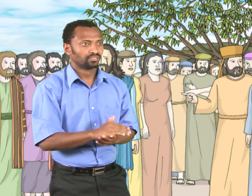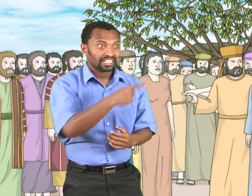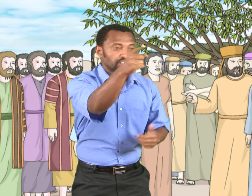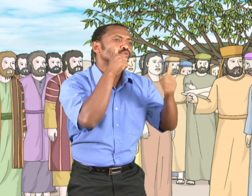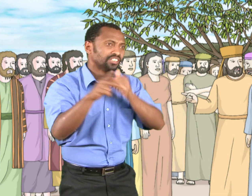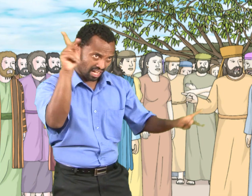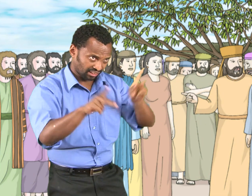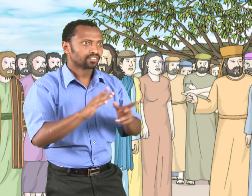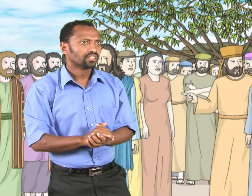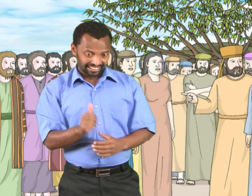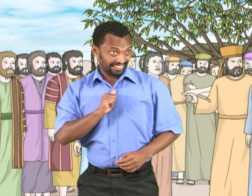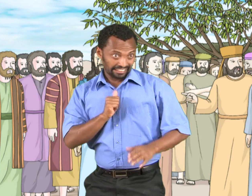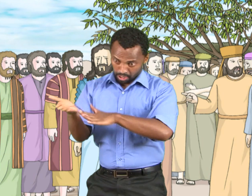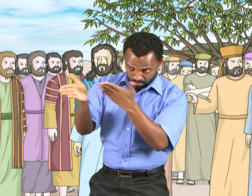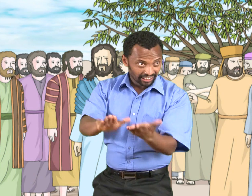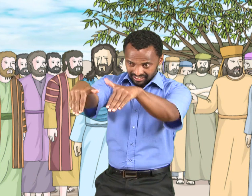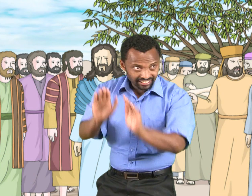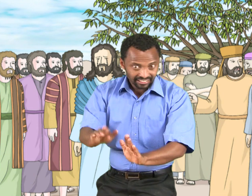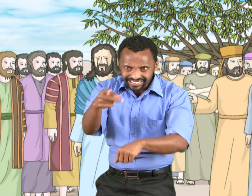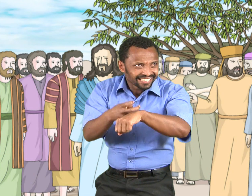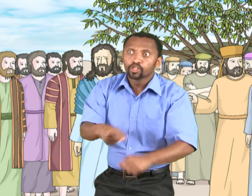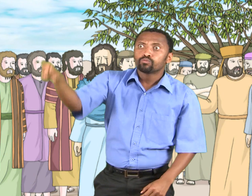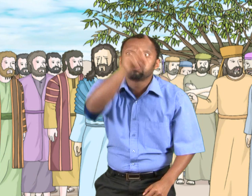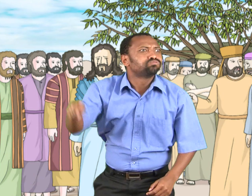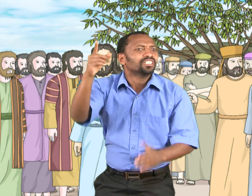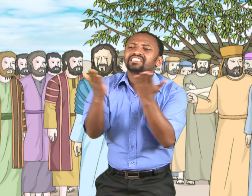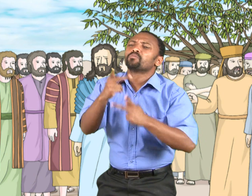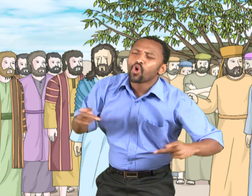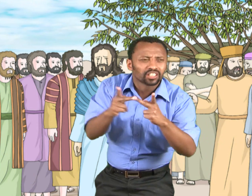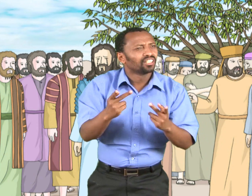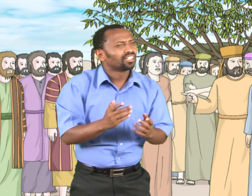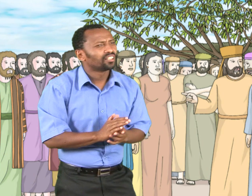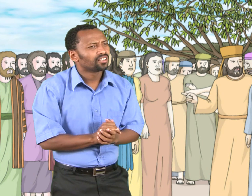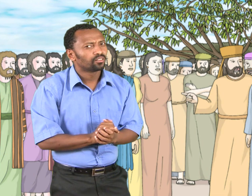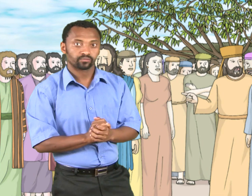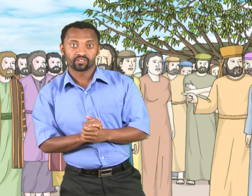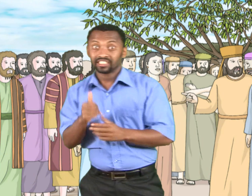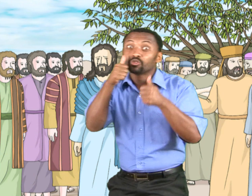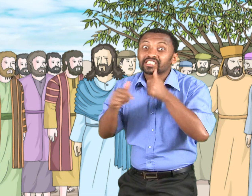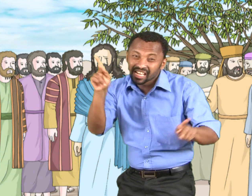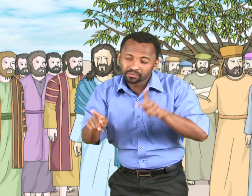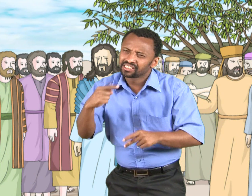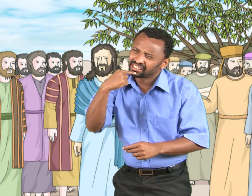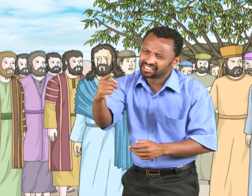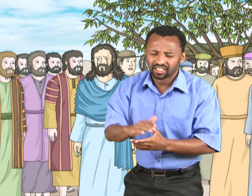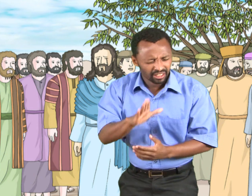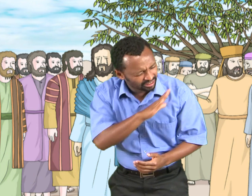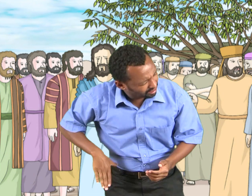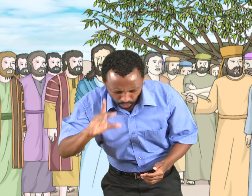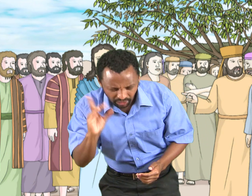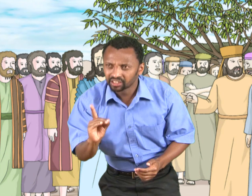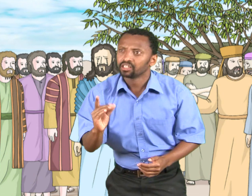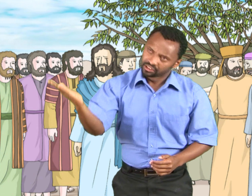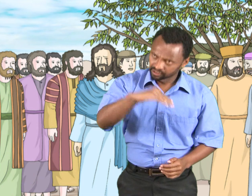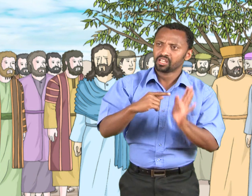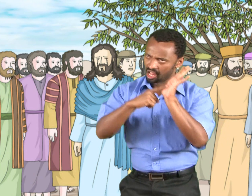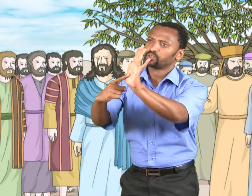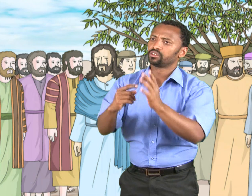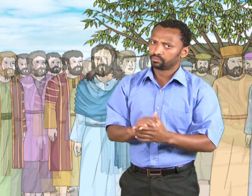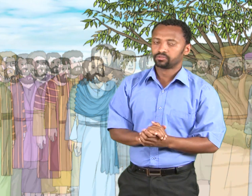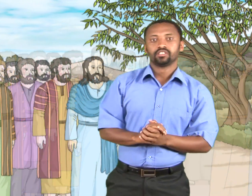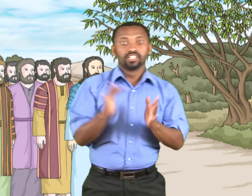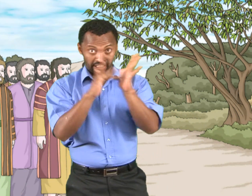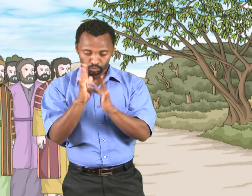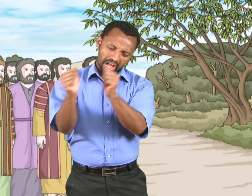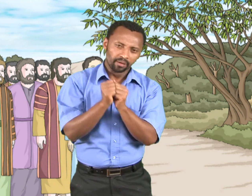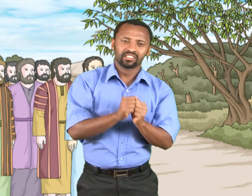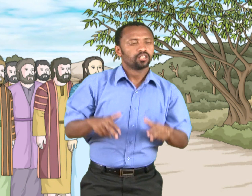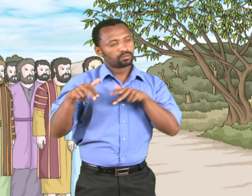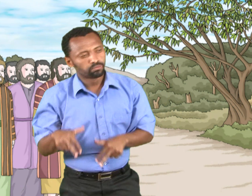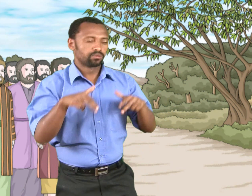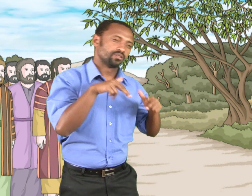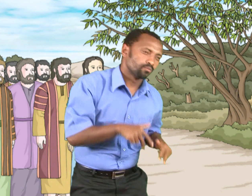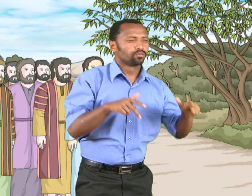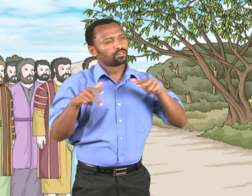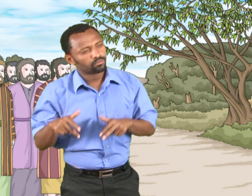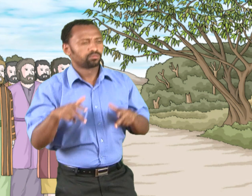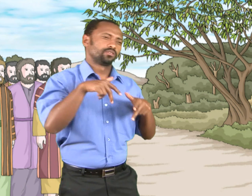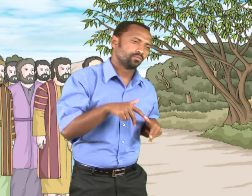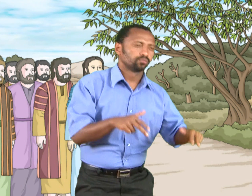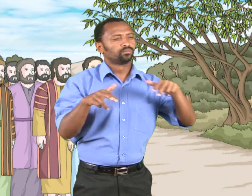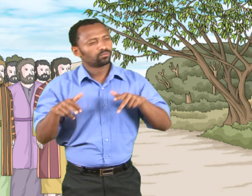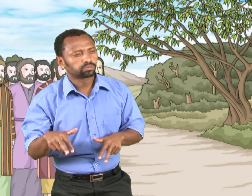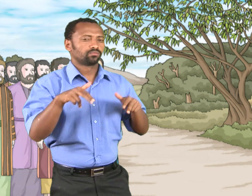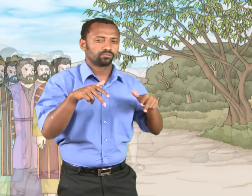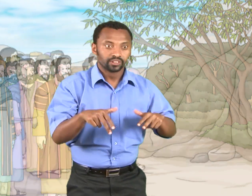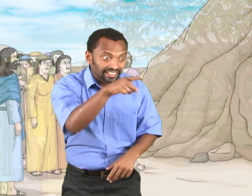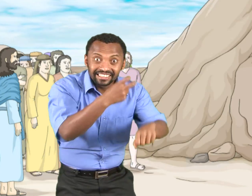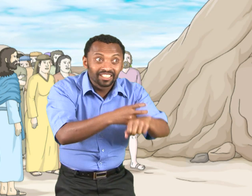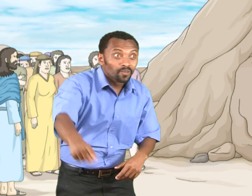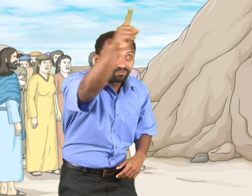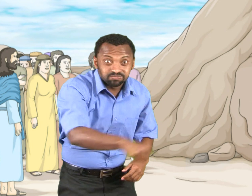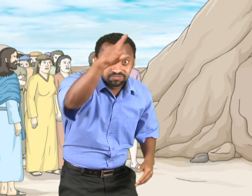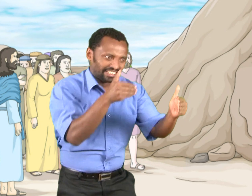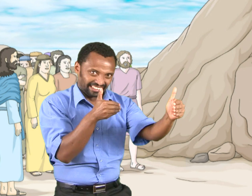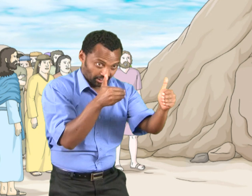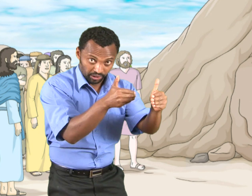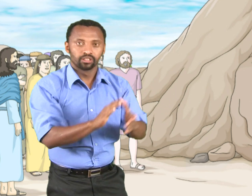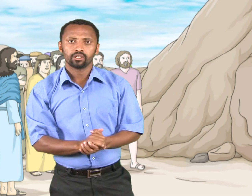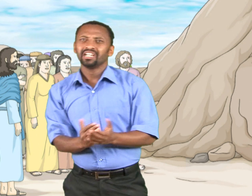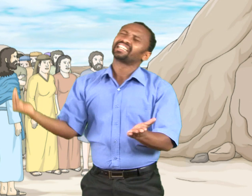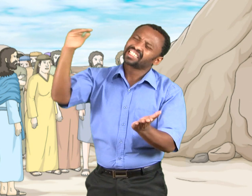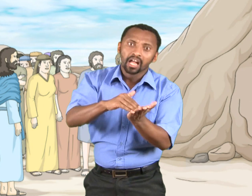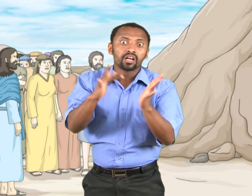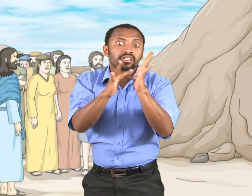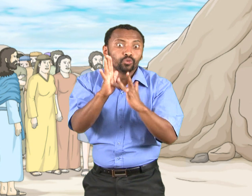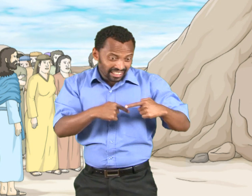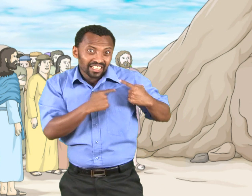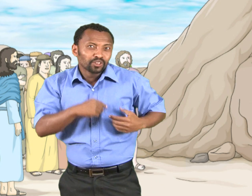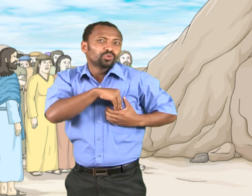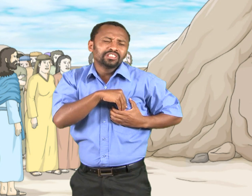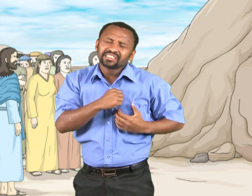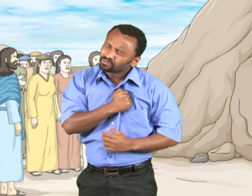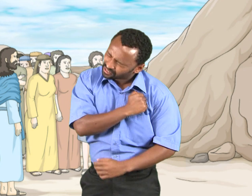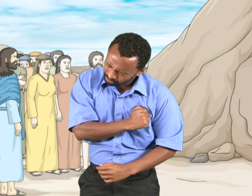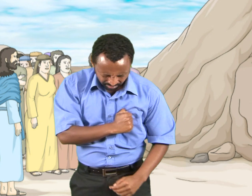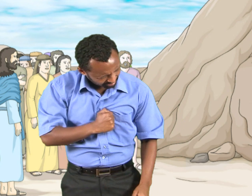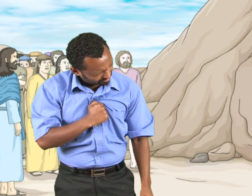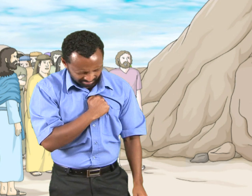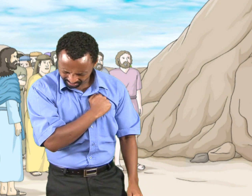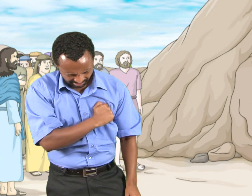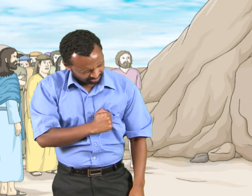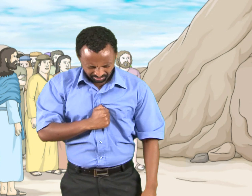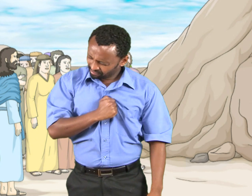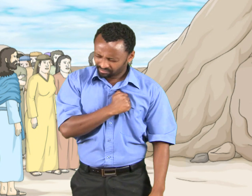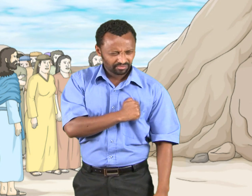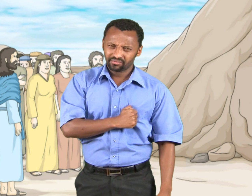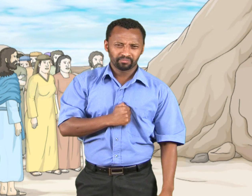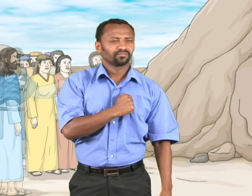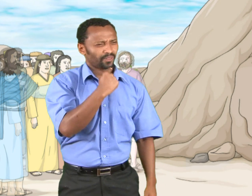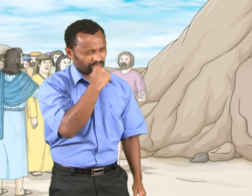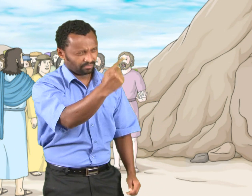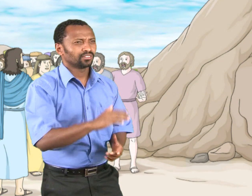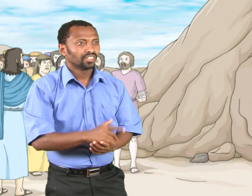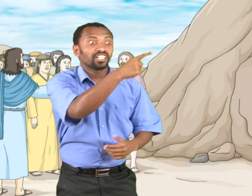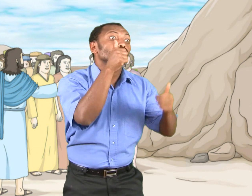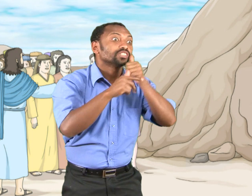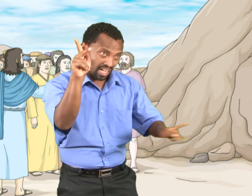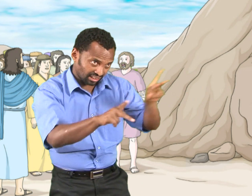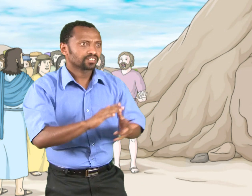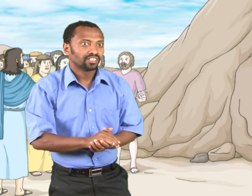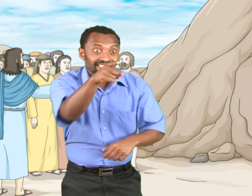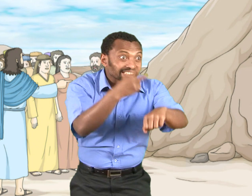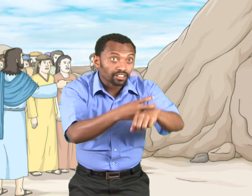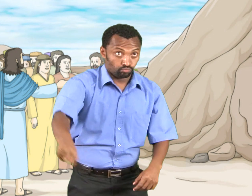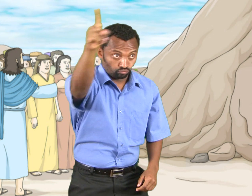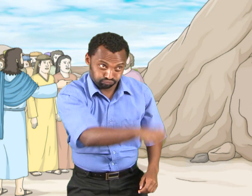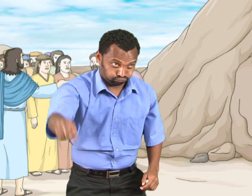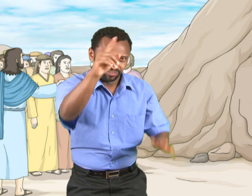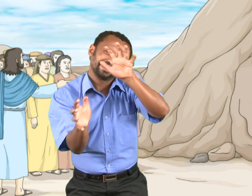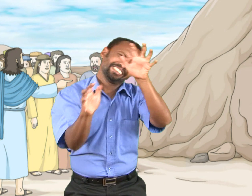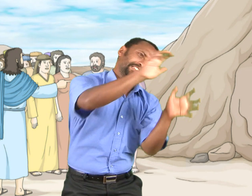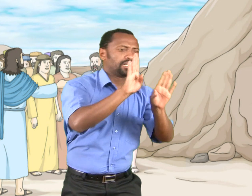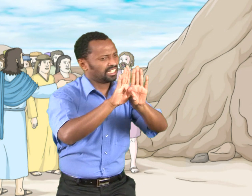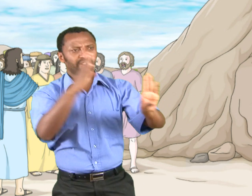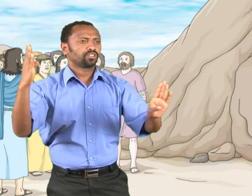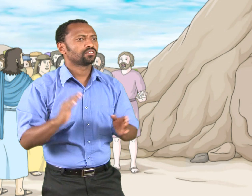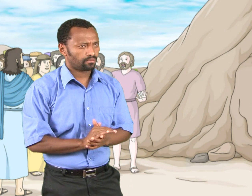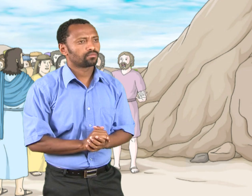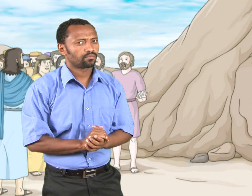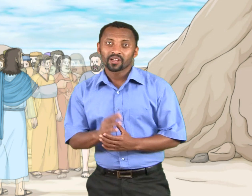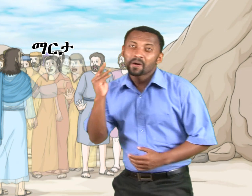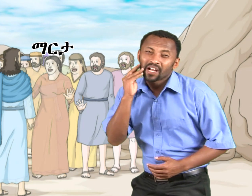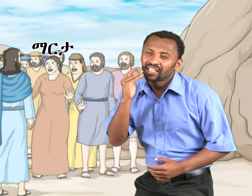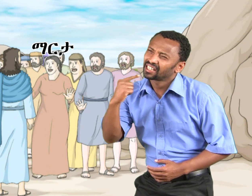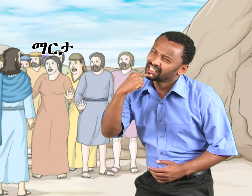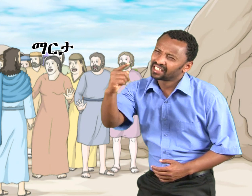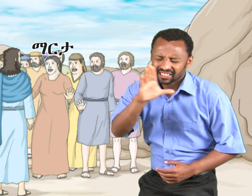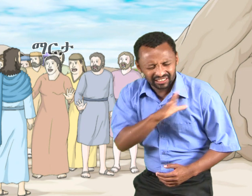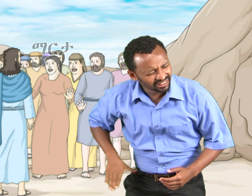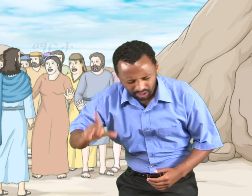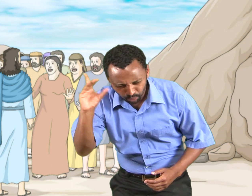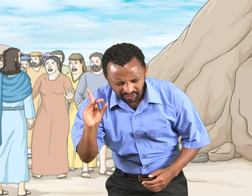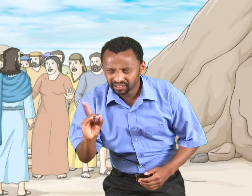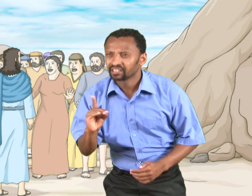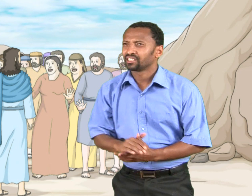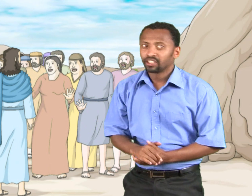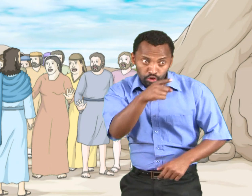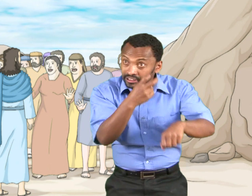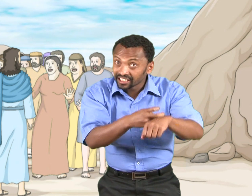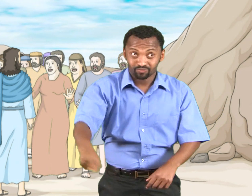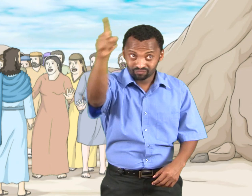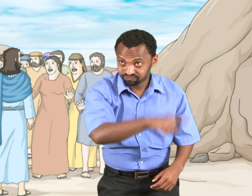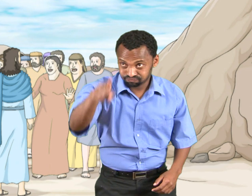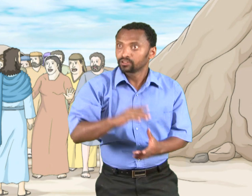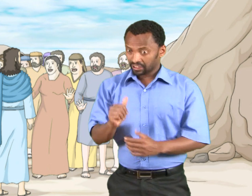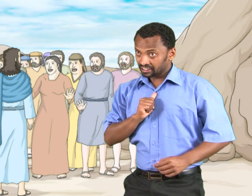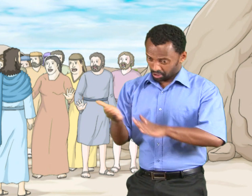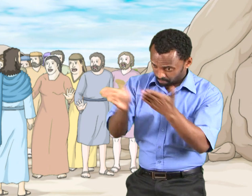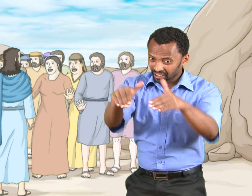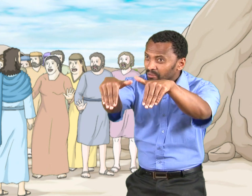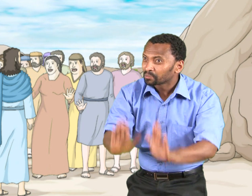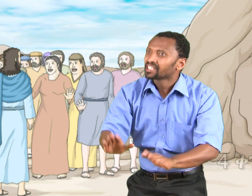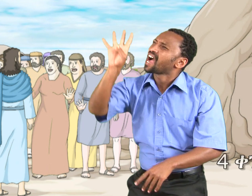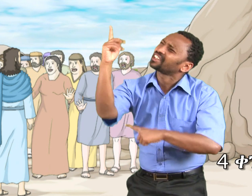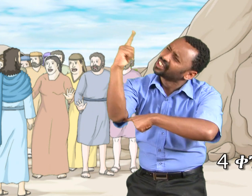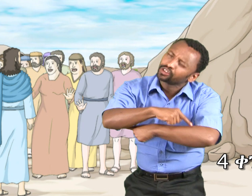Jesus, once again deeply moved, came to the tomb. It was a cave with a stone laid across the entrance. “Take away the stone,” Jesus said. “Lord, by now he stinks,” said Martha, the sister of the dead man.